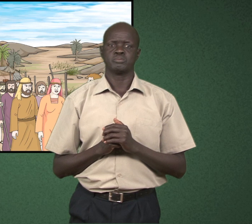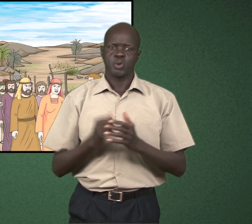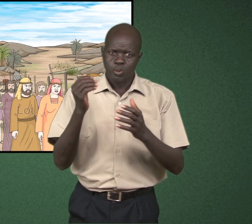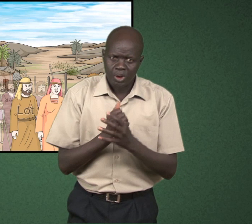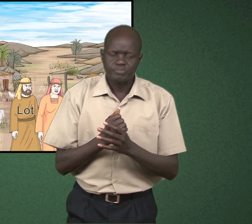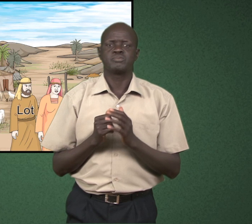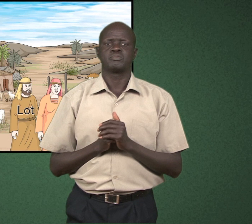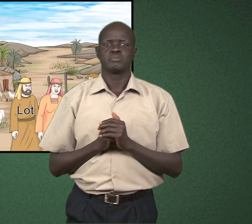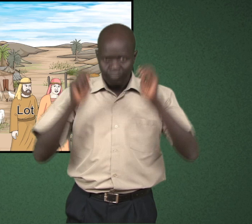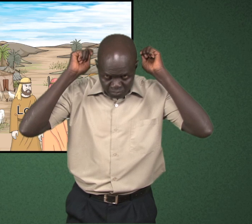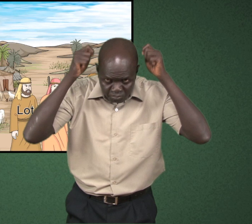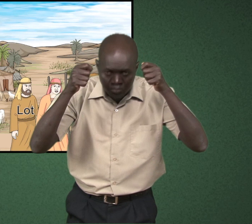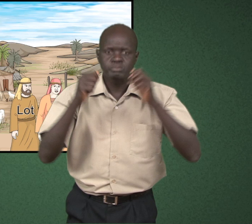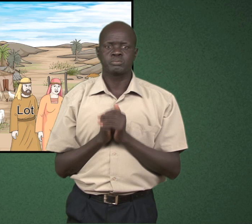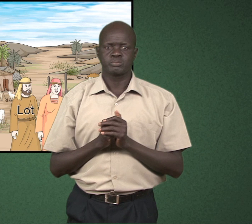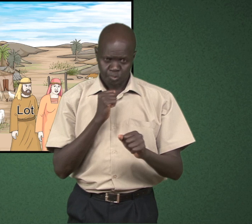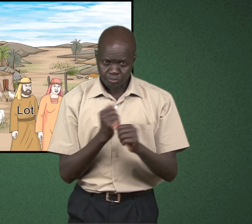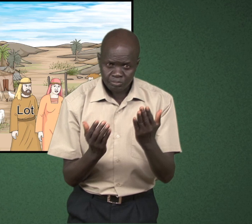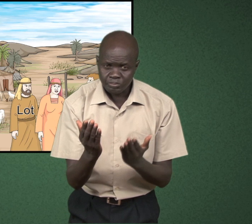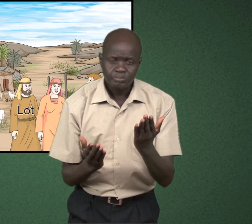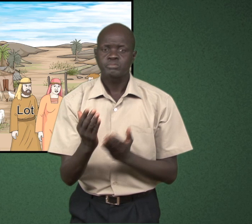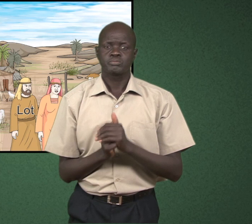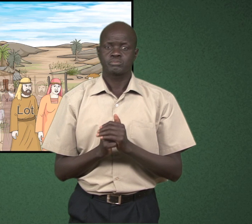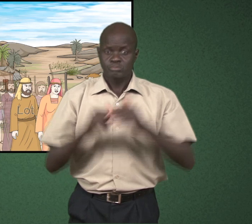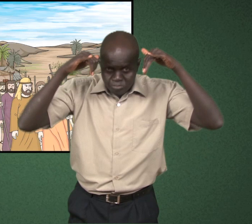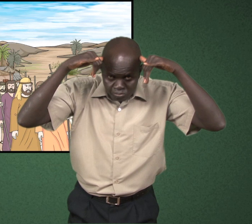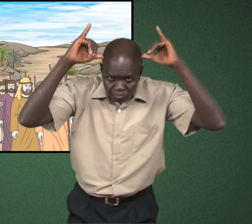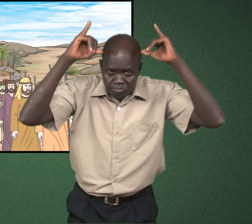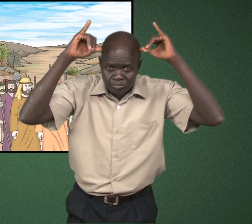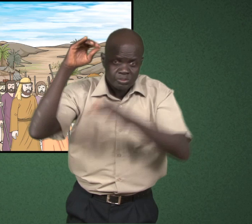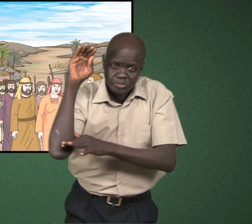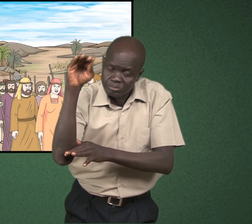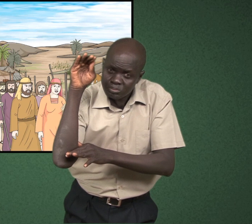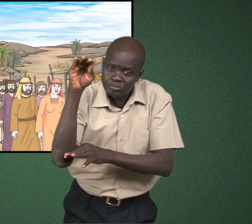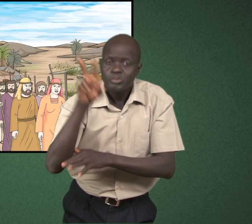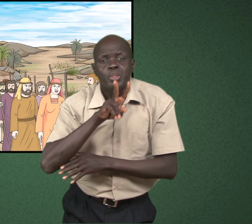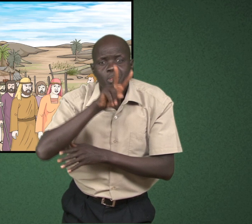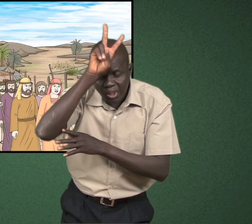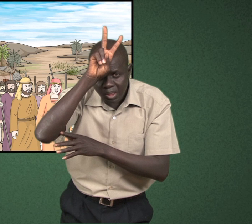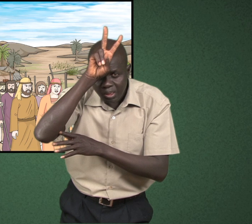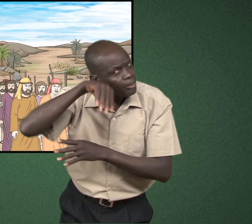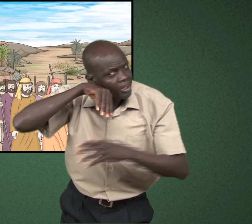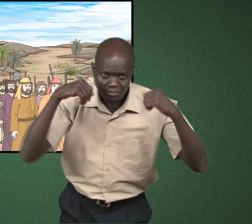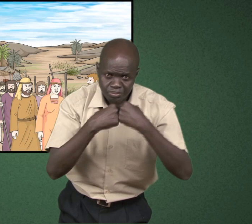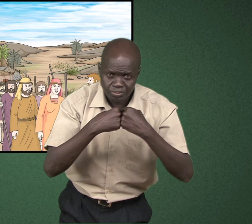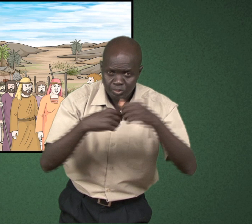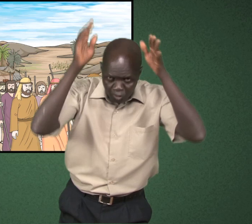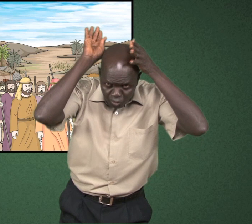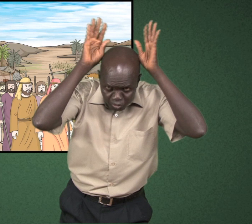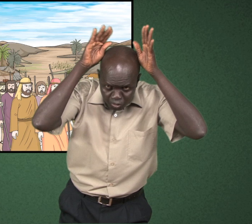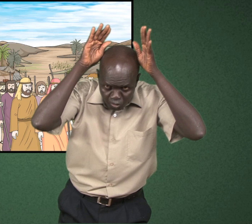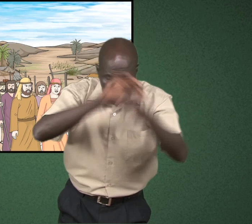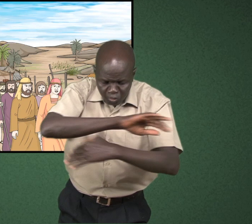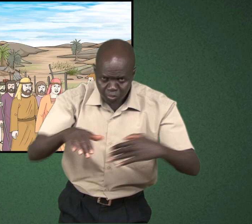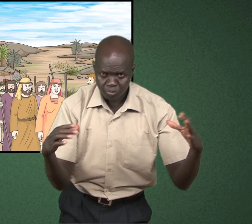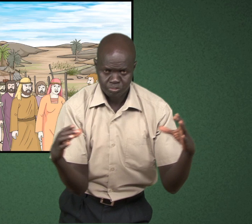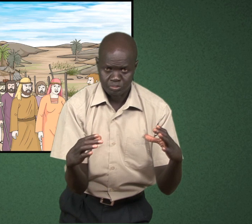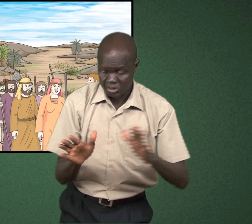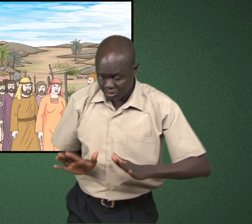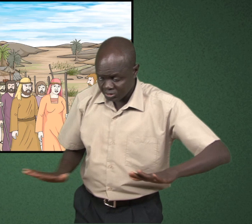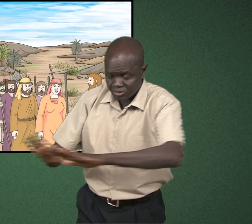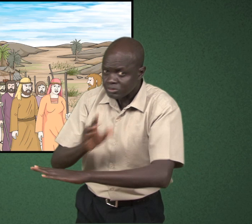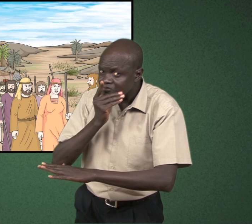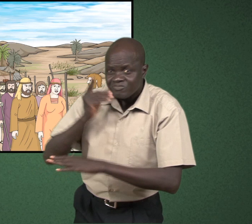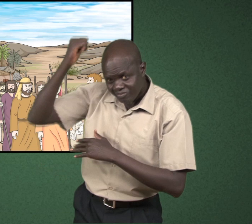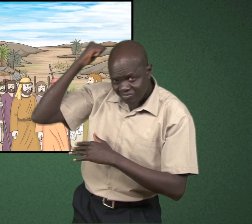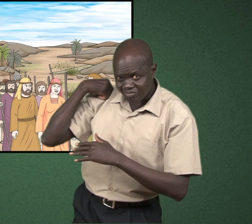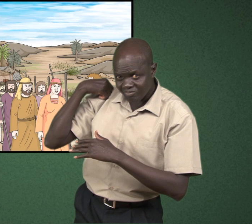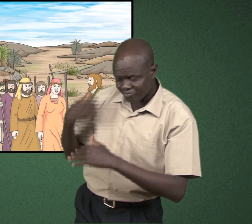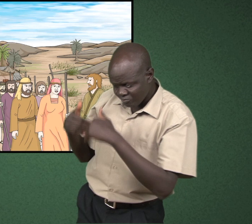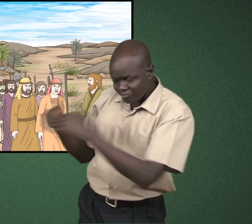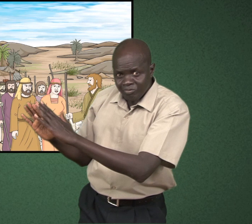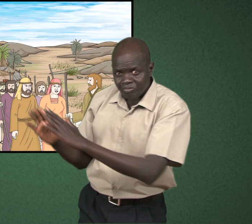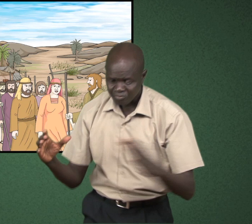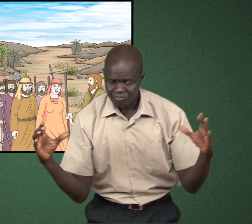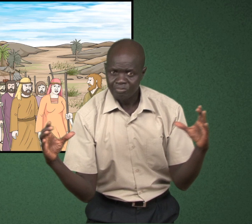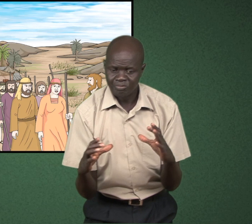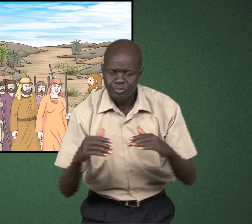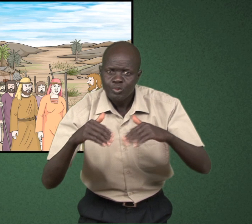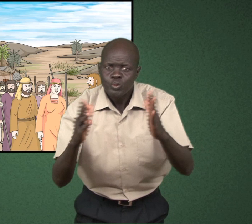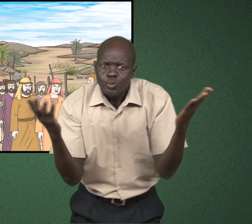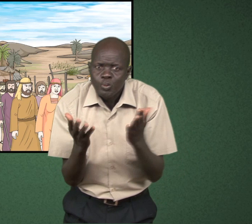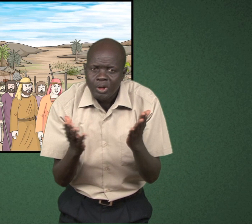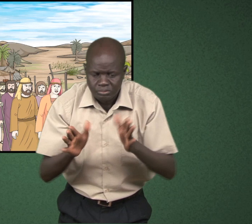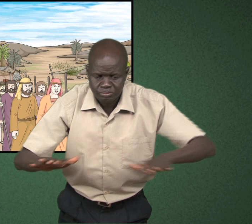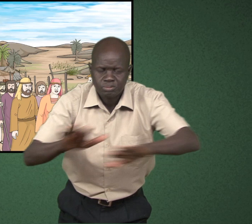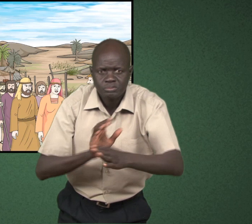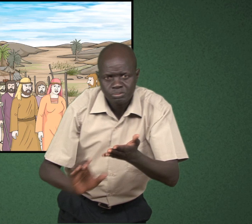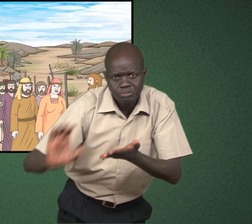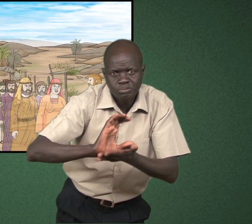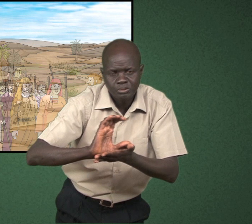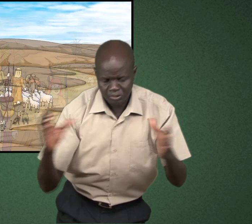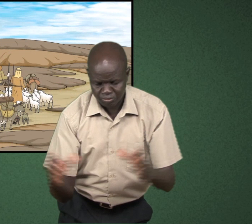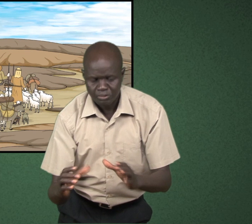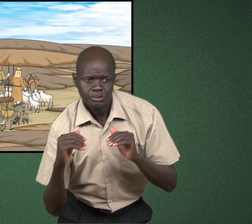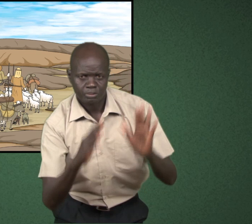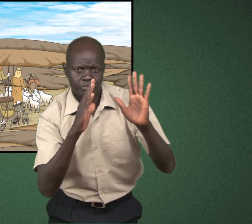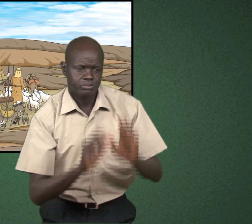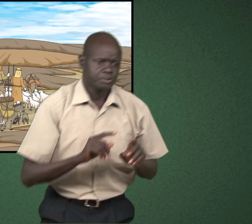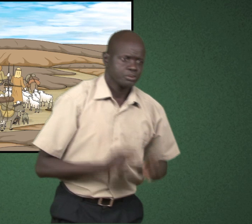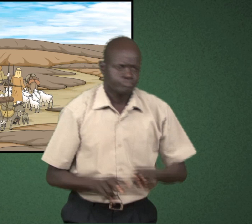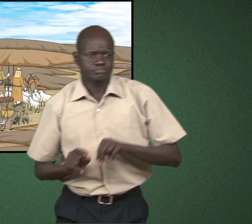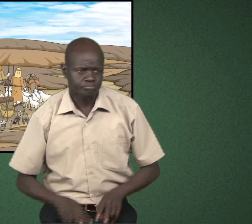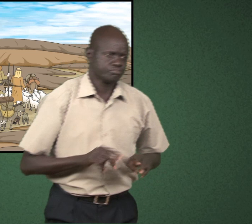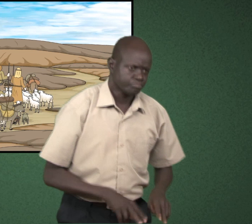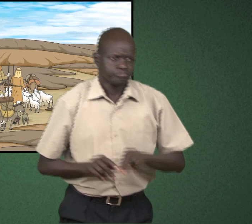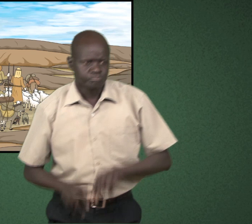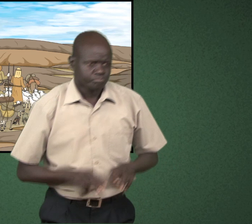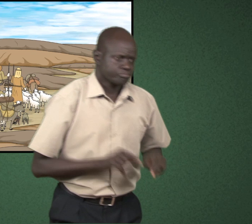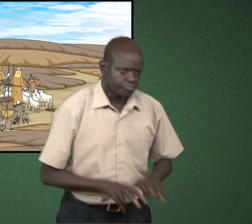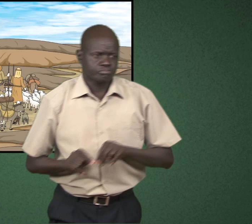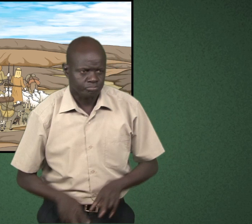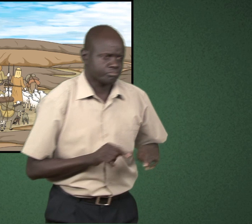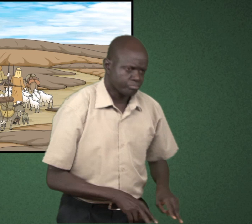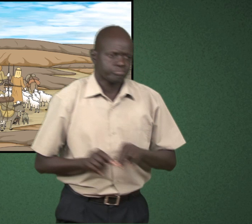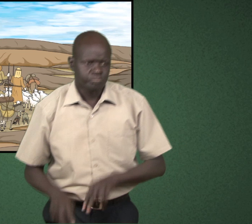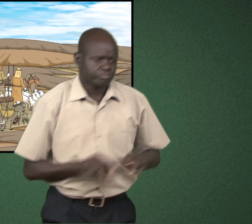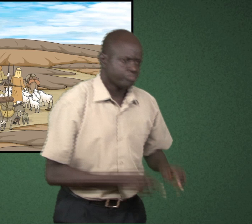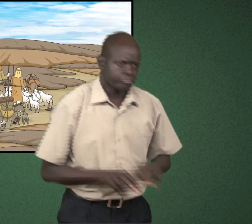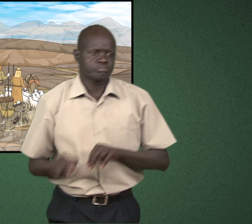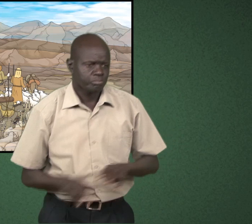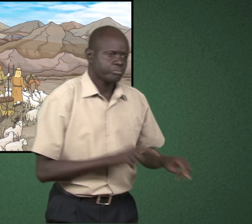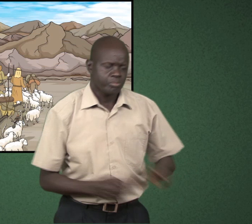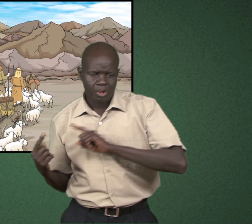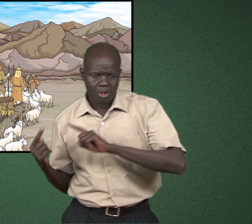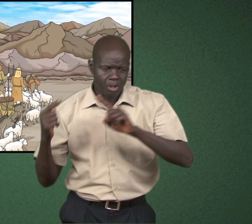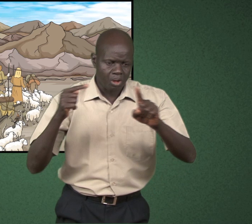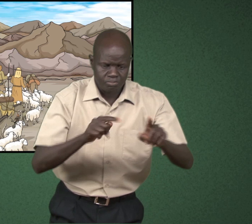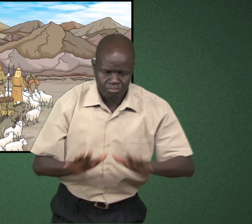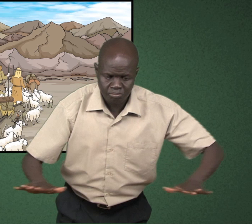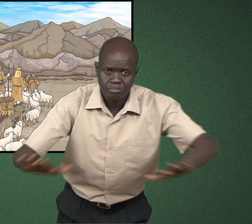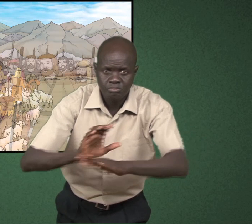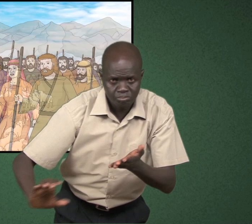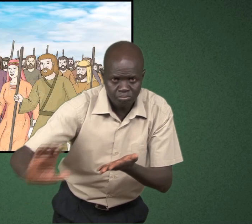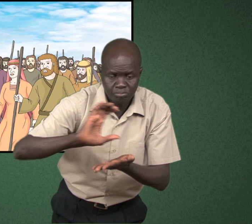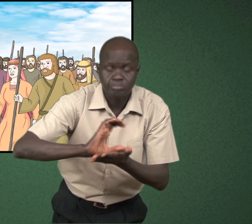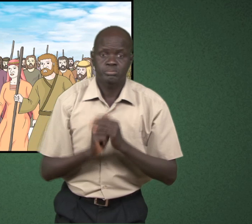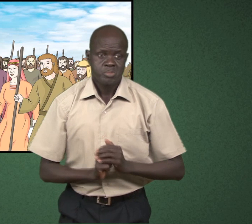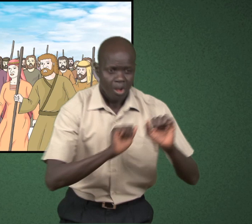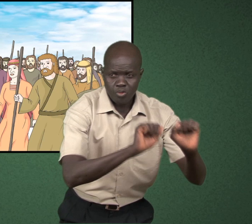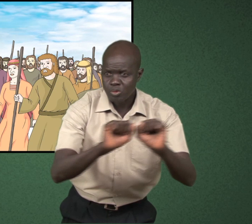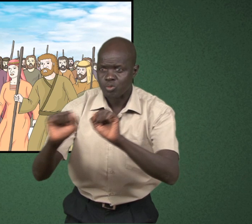And Abram took his wife Sarai, his nephew Lot, and all the possessions and people they had acquired in Haran, and set out for the land of Canaan.